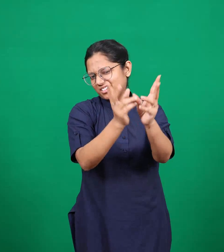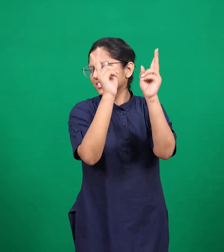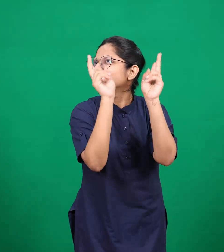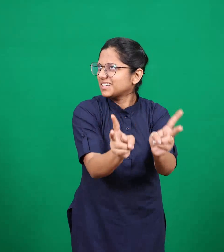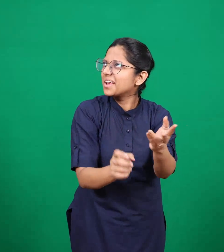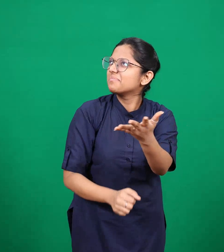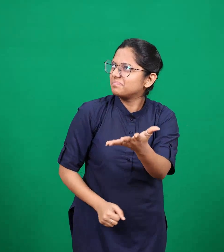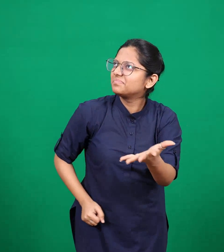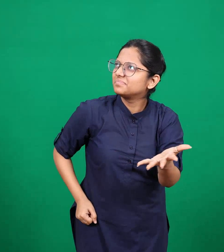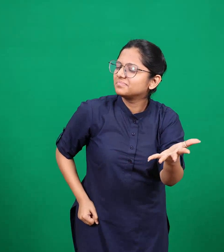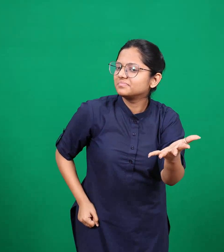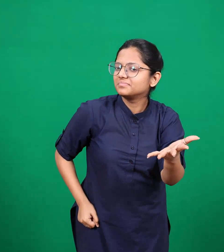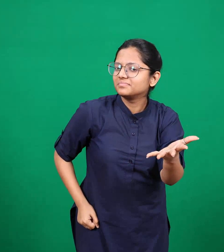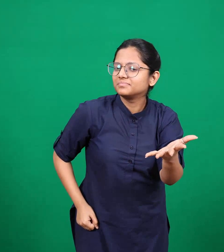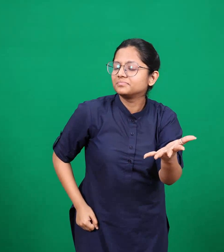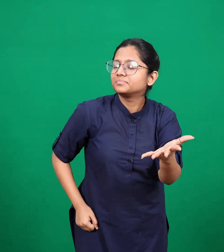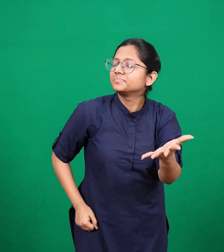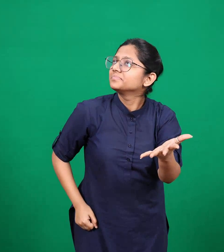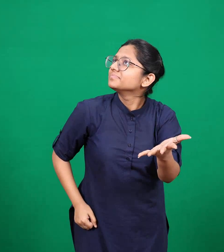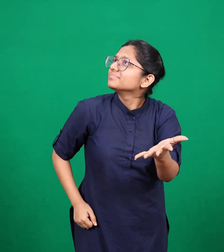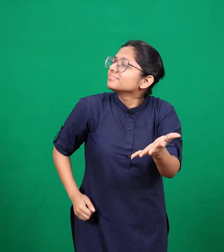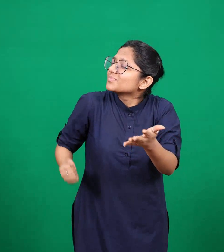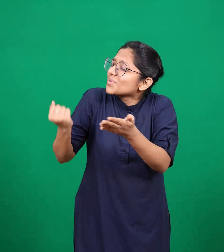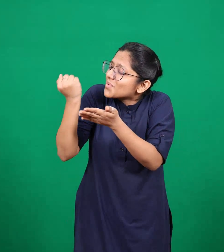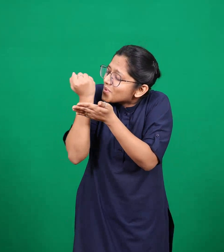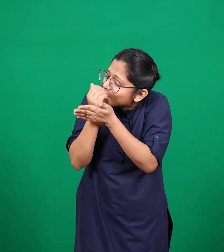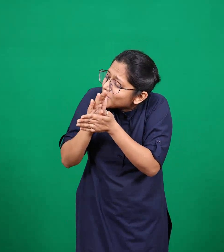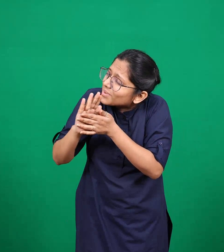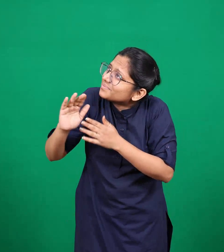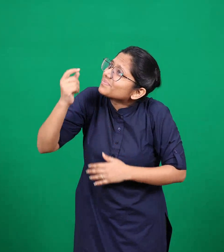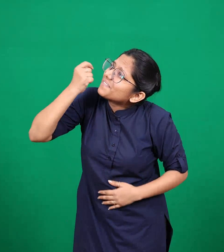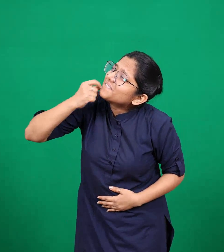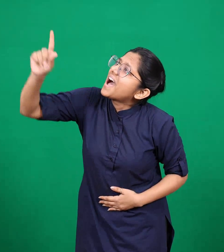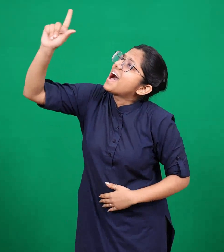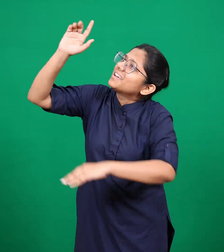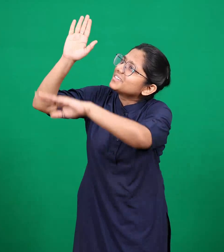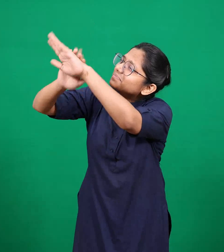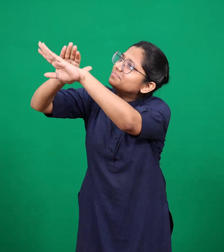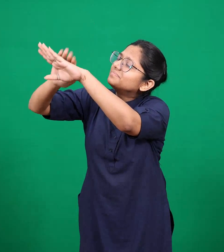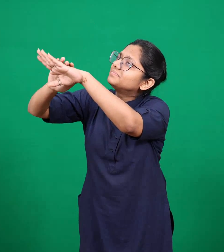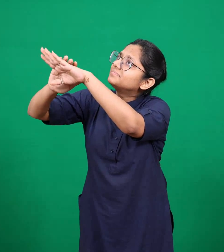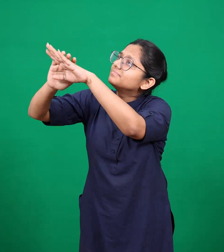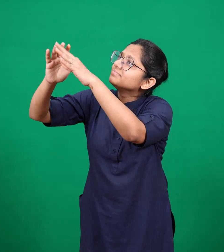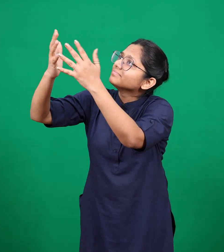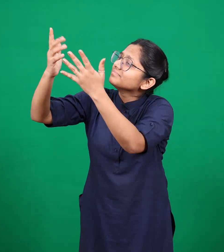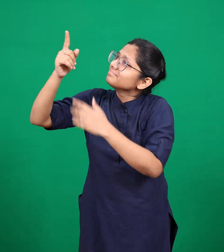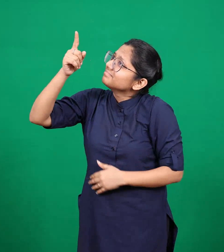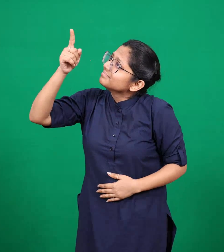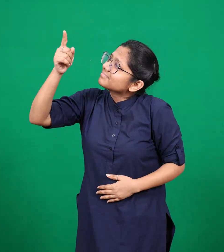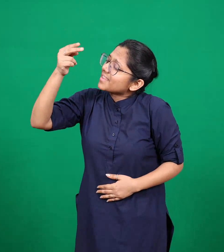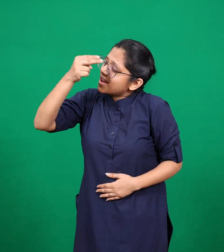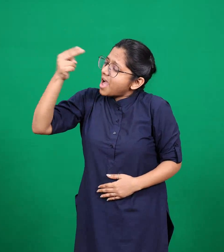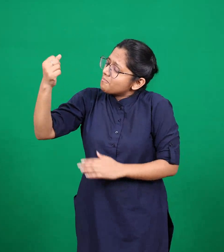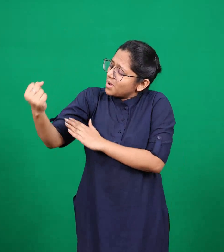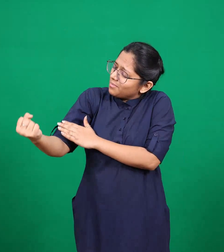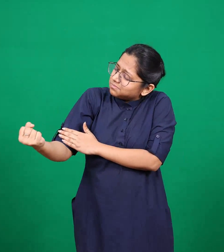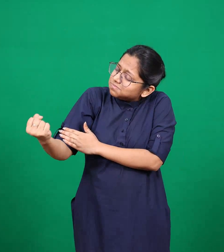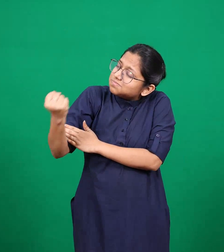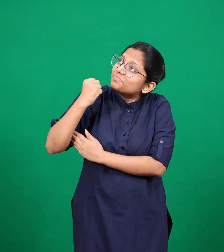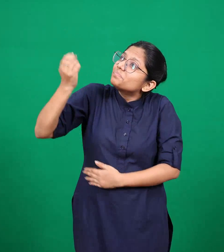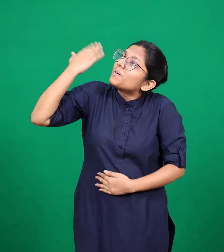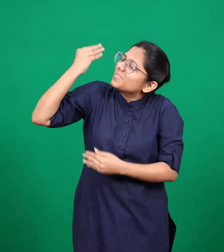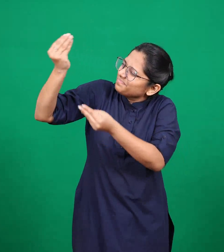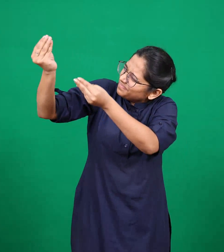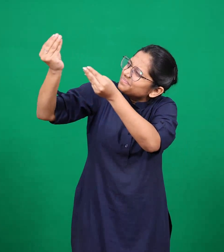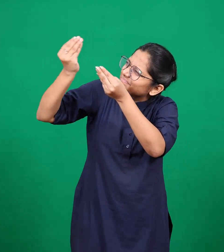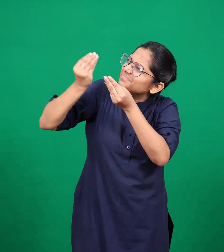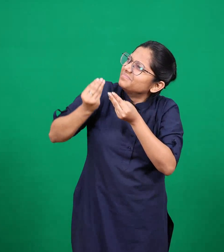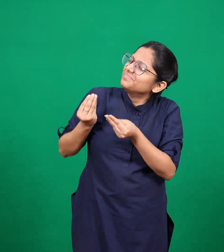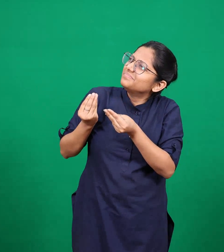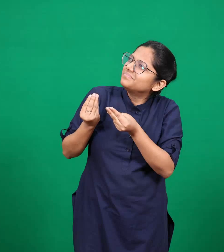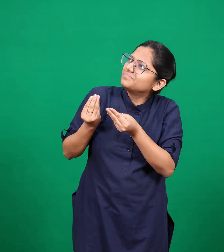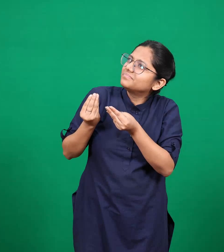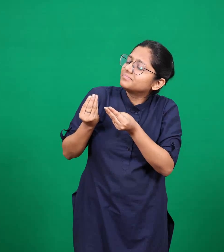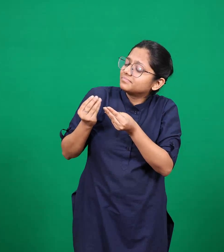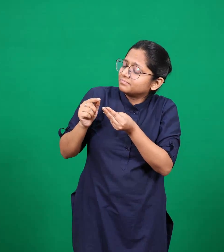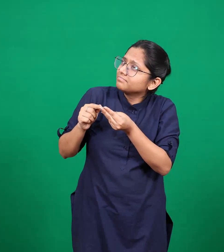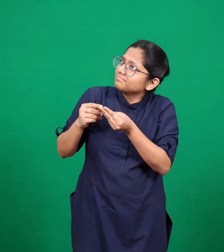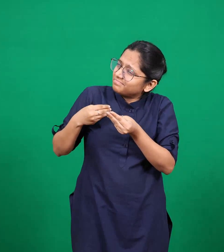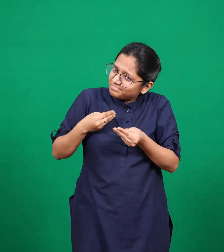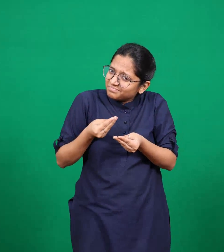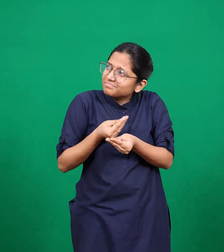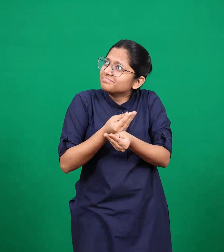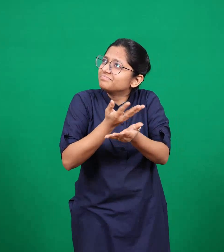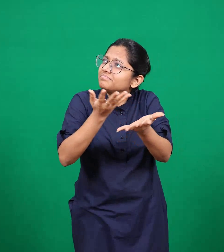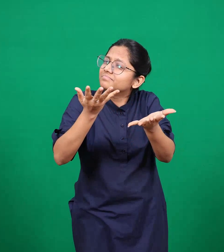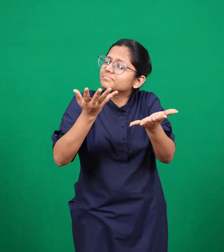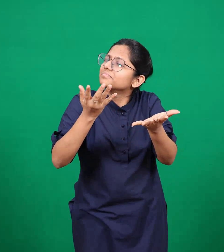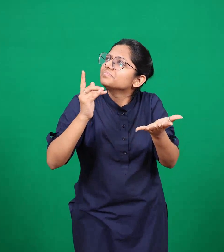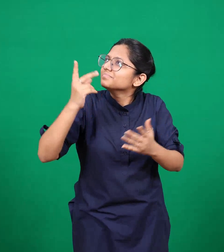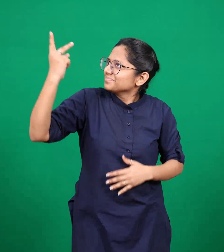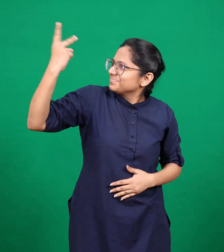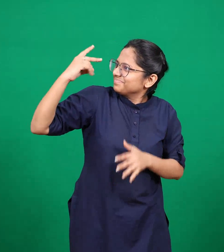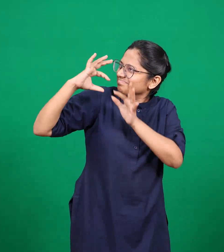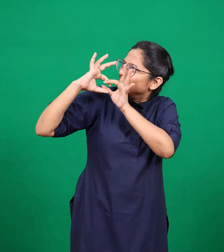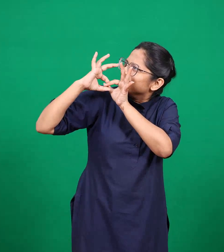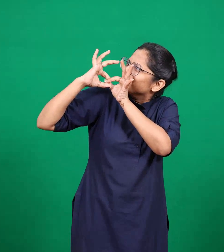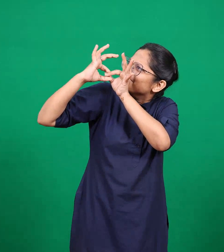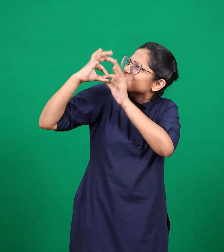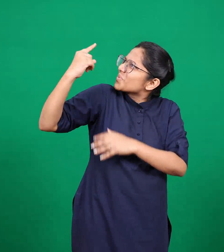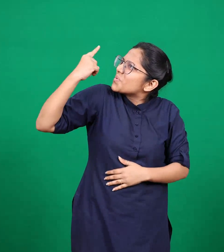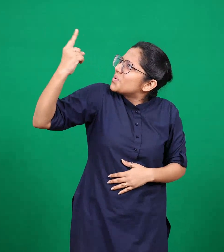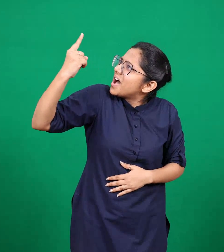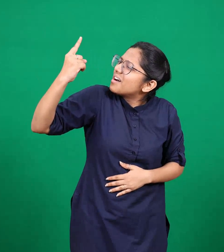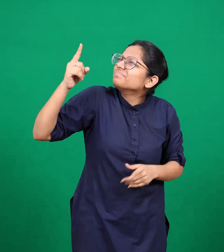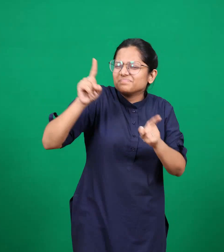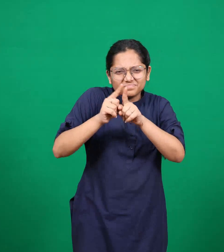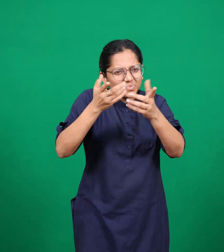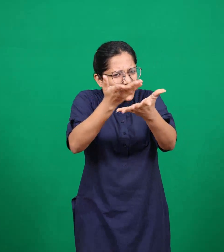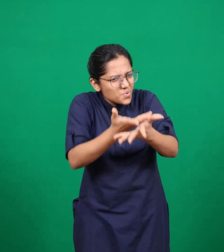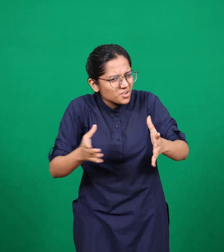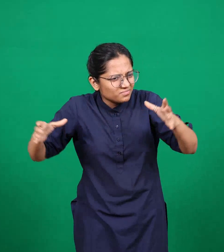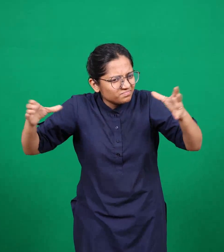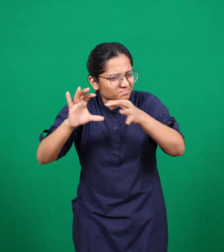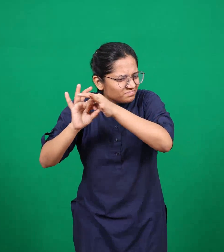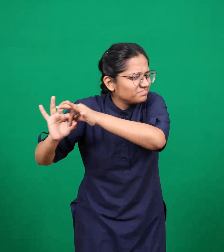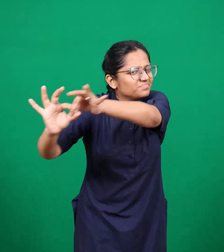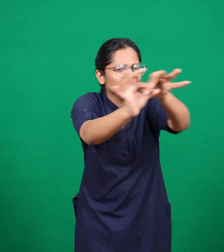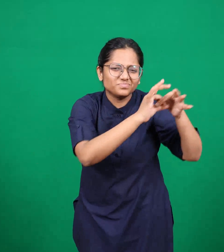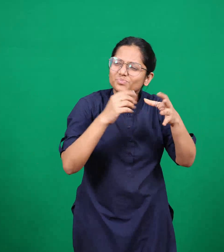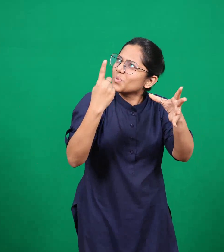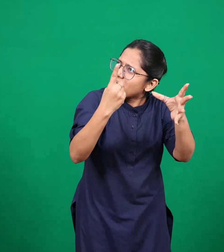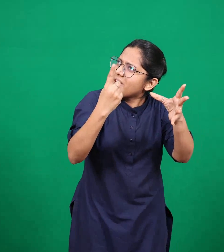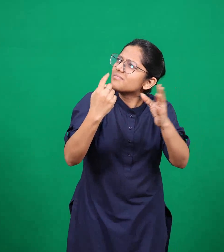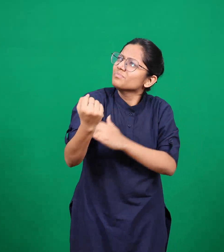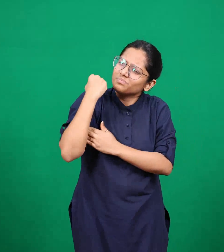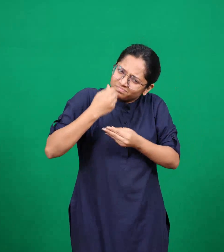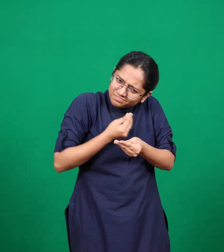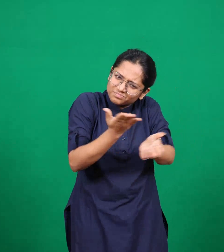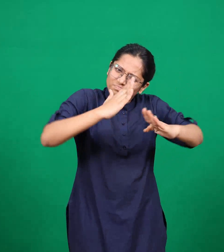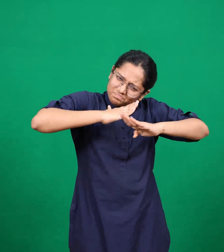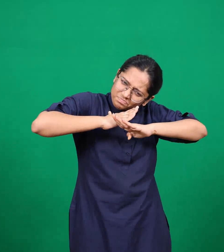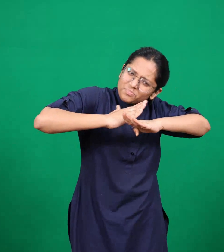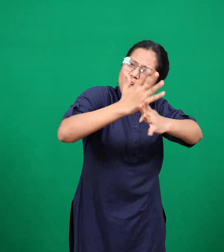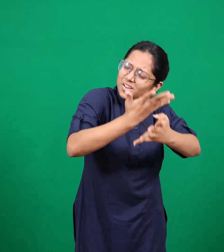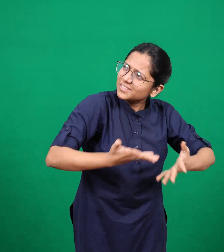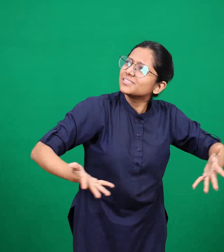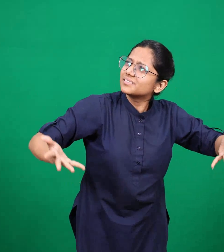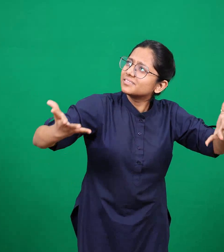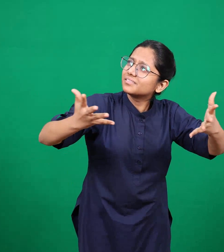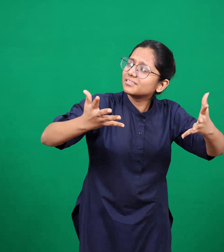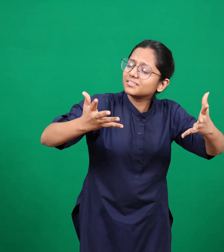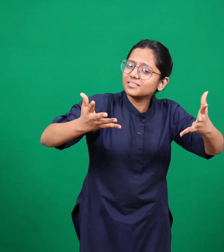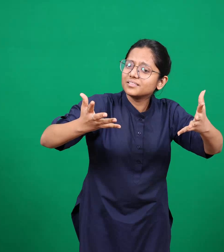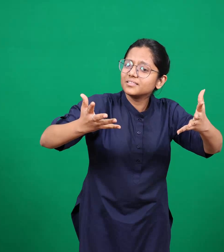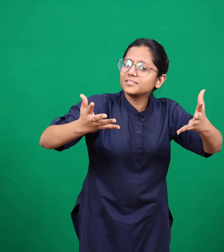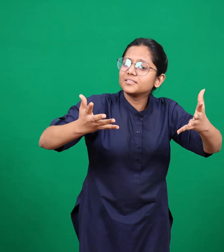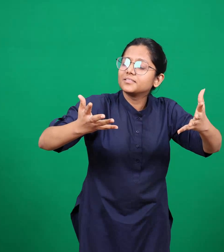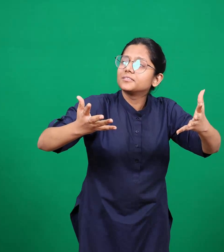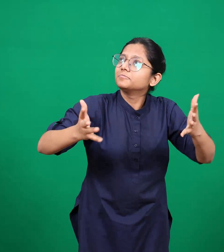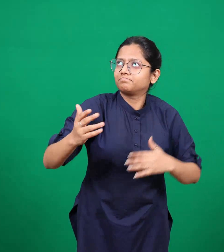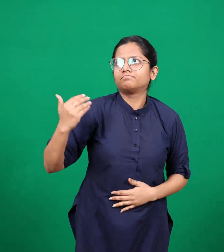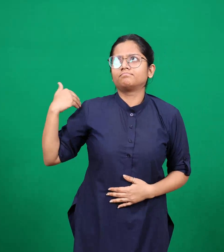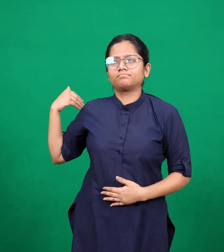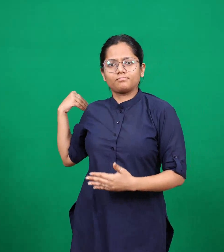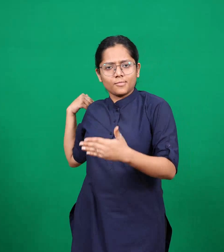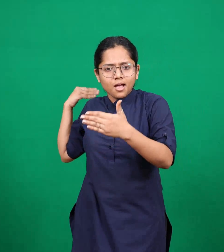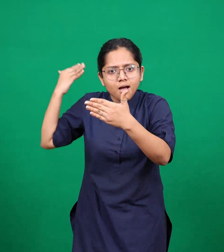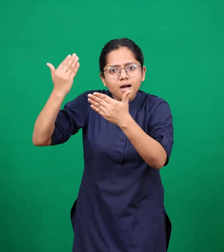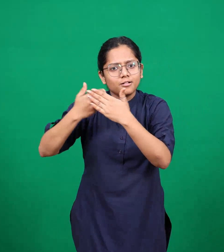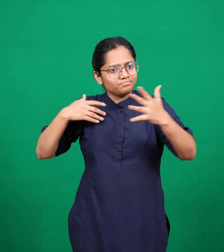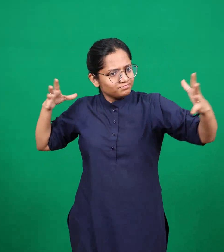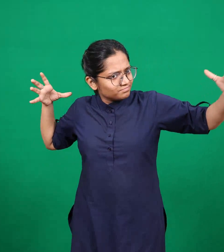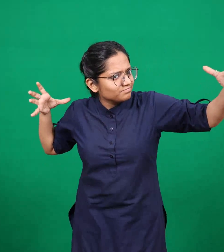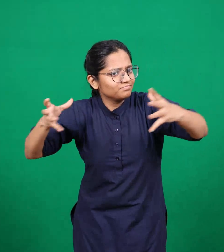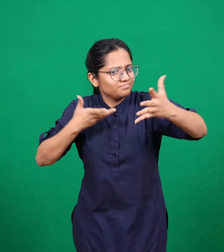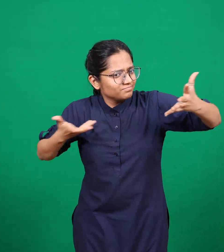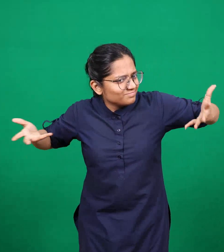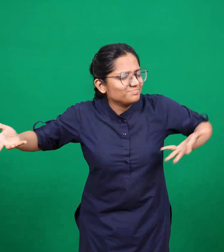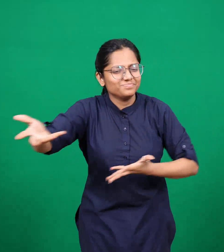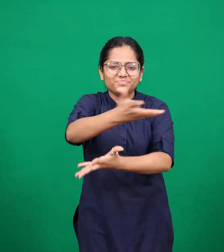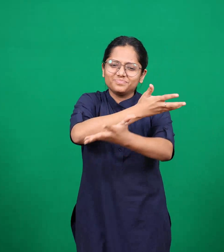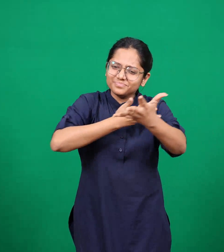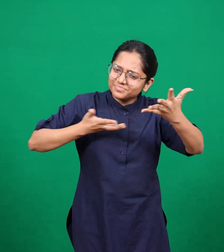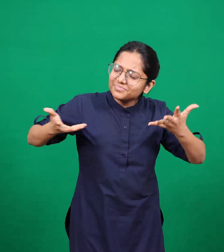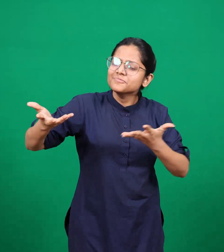Holy Father, protect them by Your name, the name You gave Me, so that they may be one as We are one.